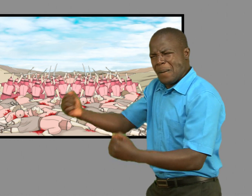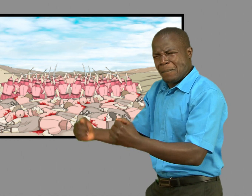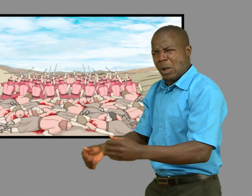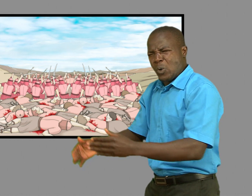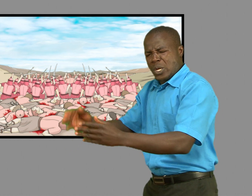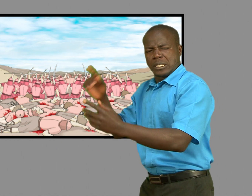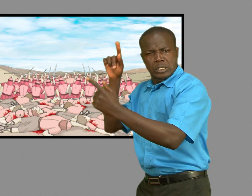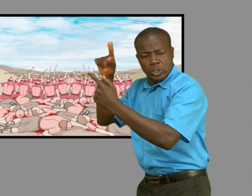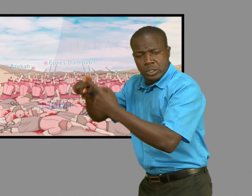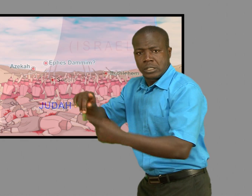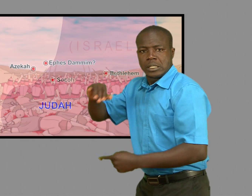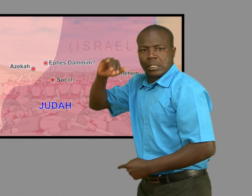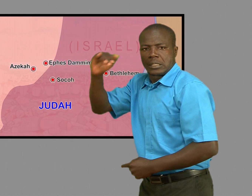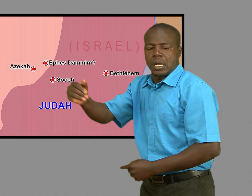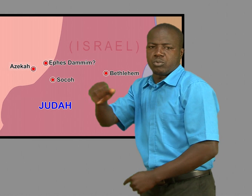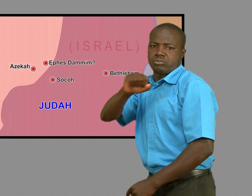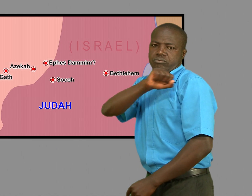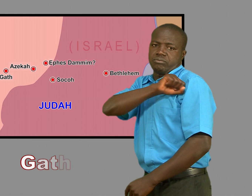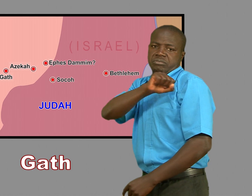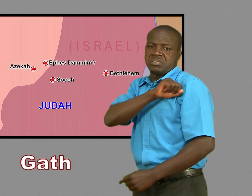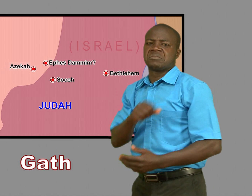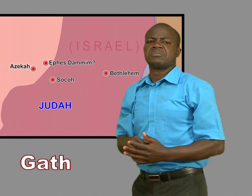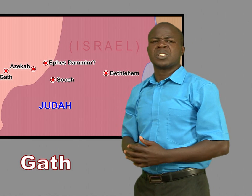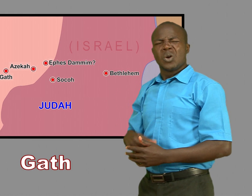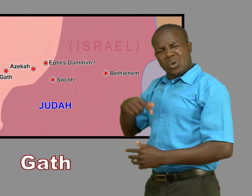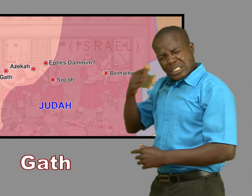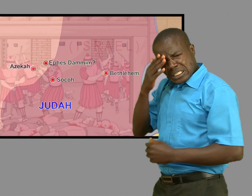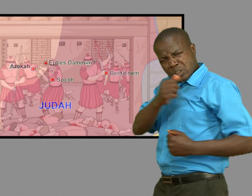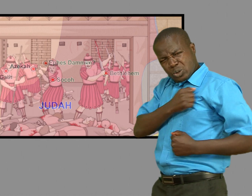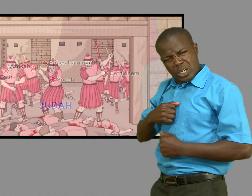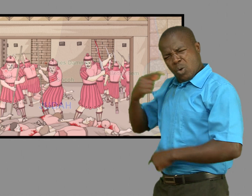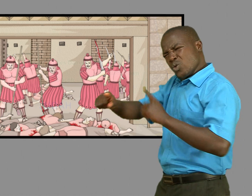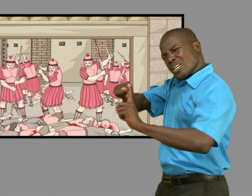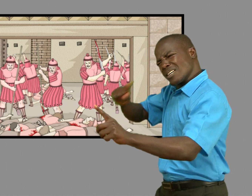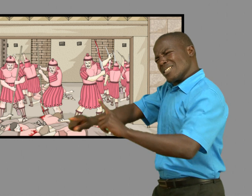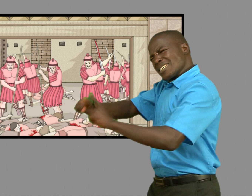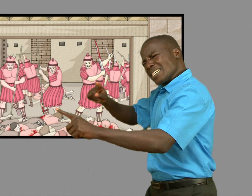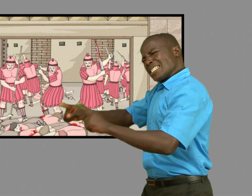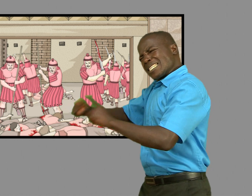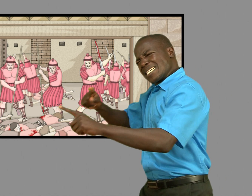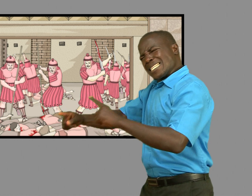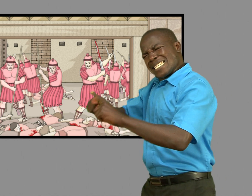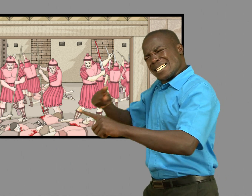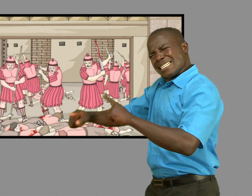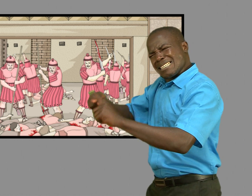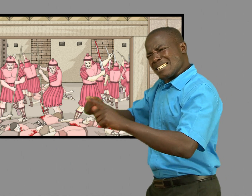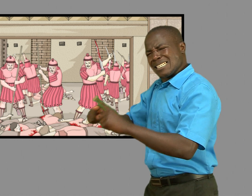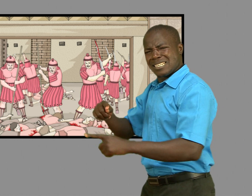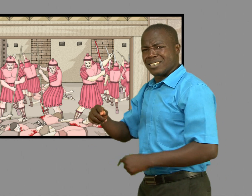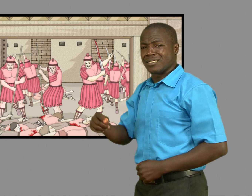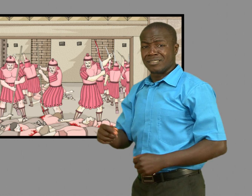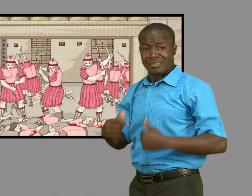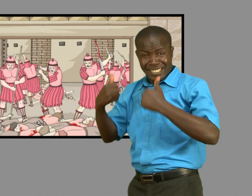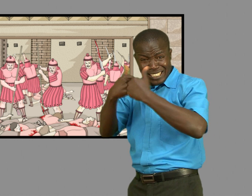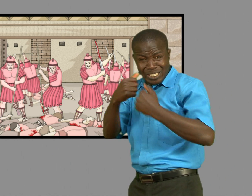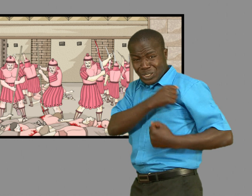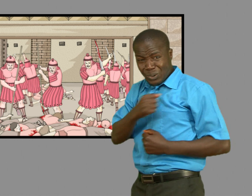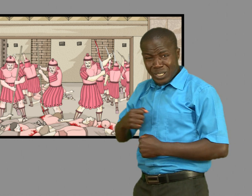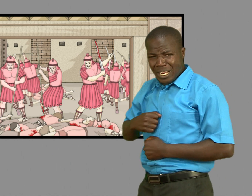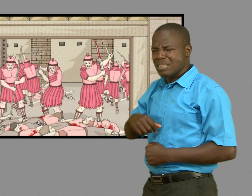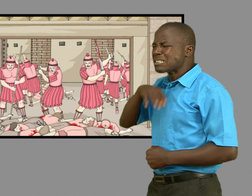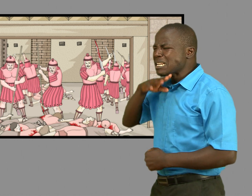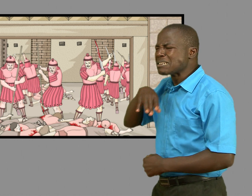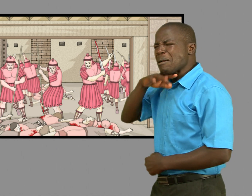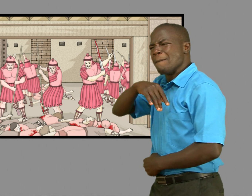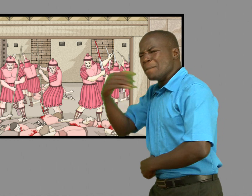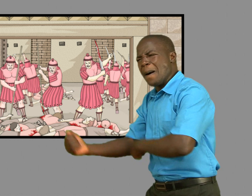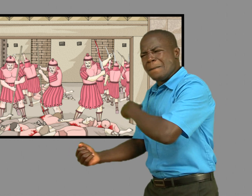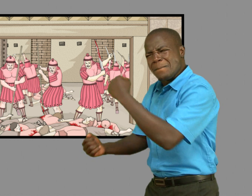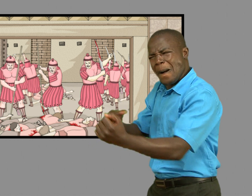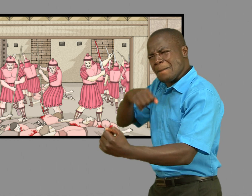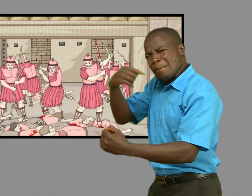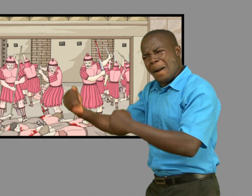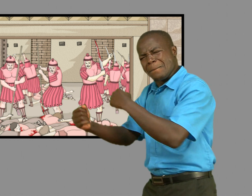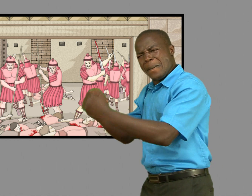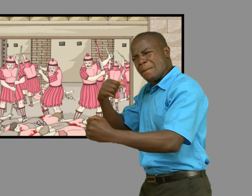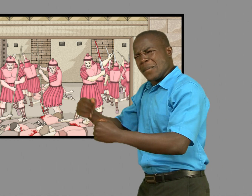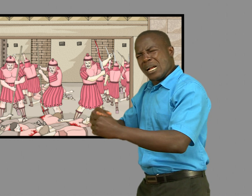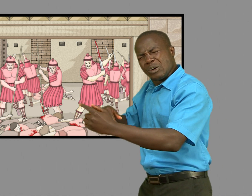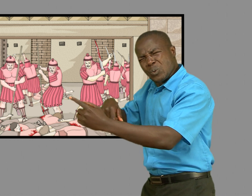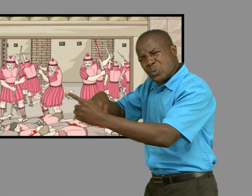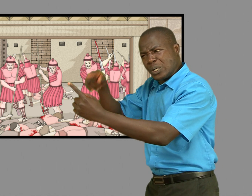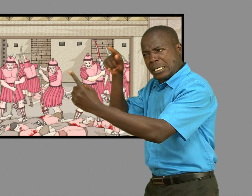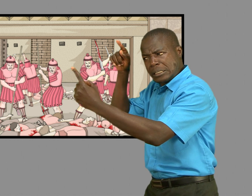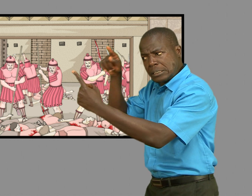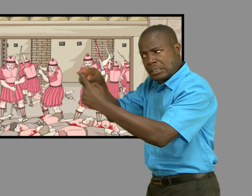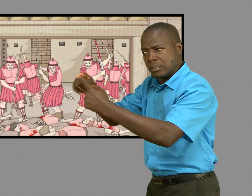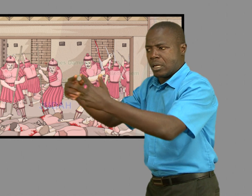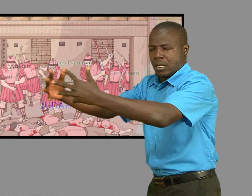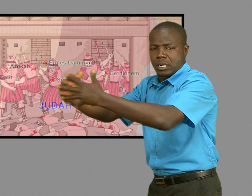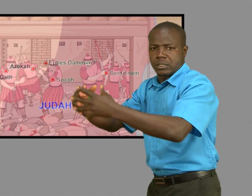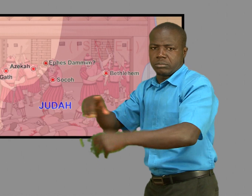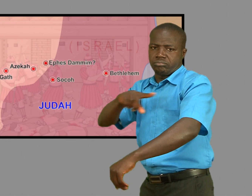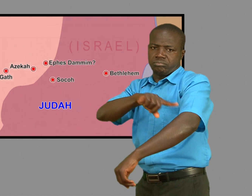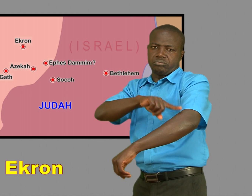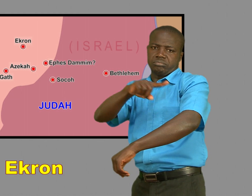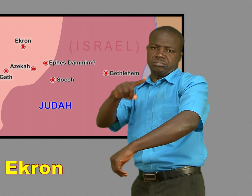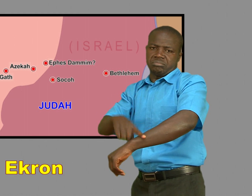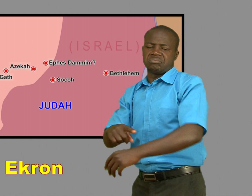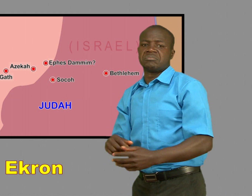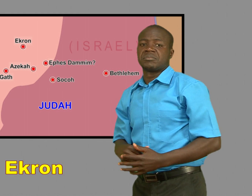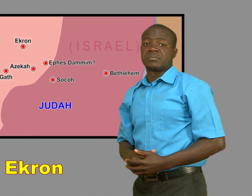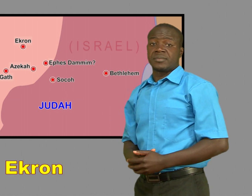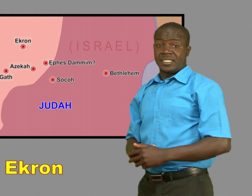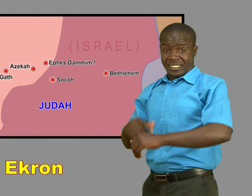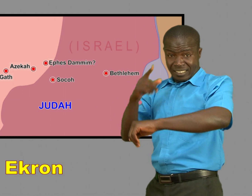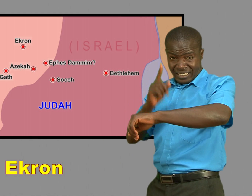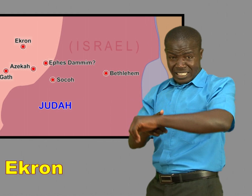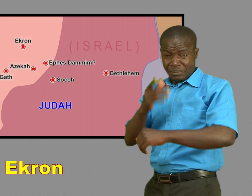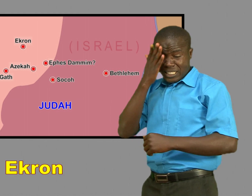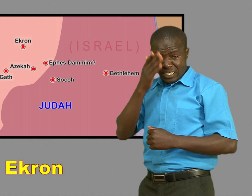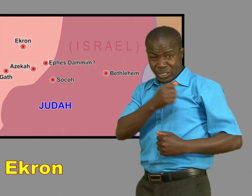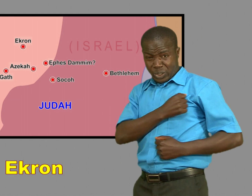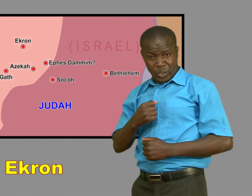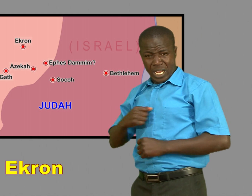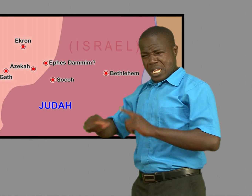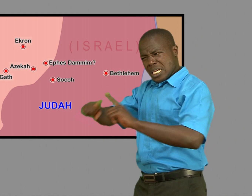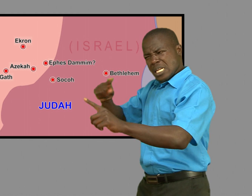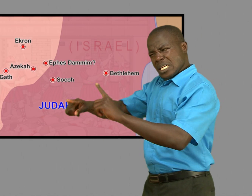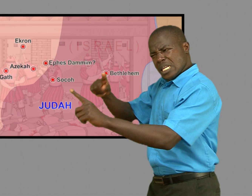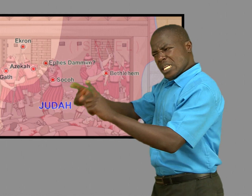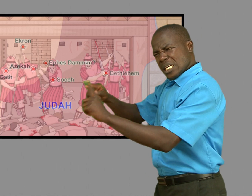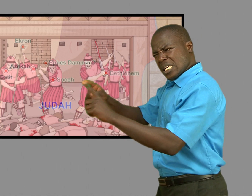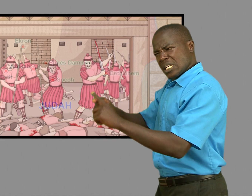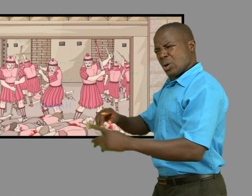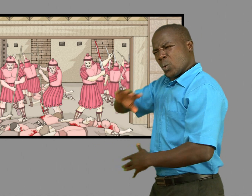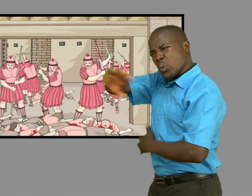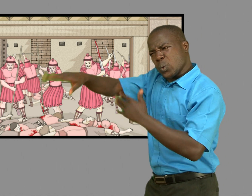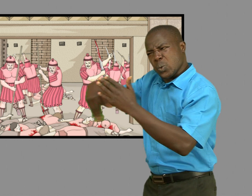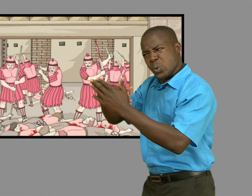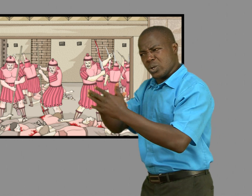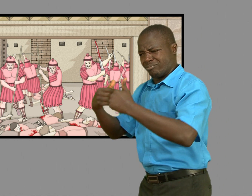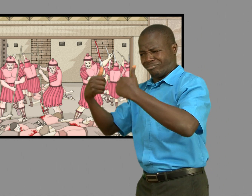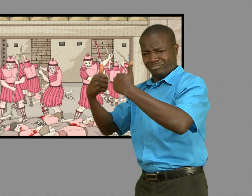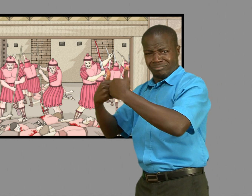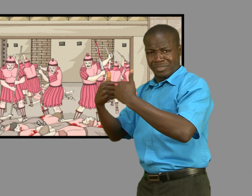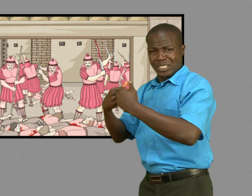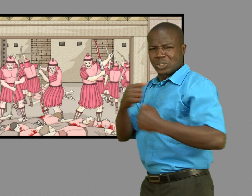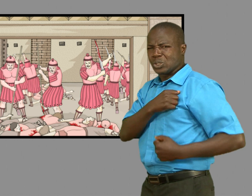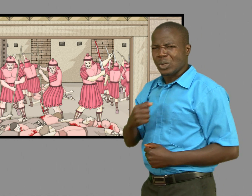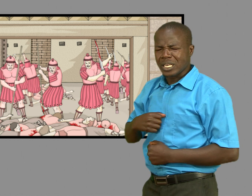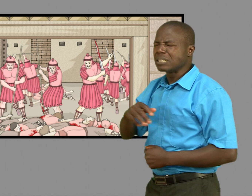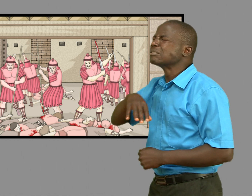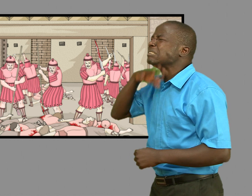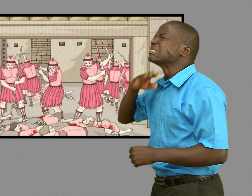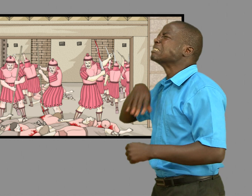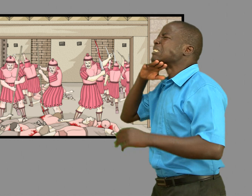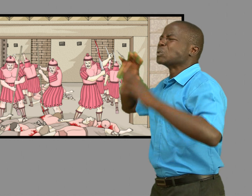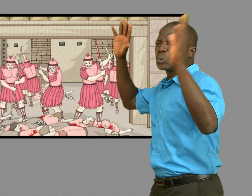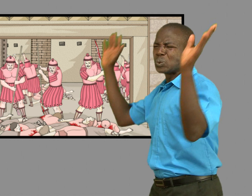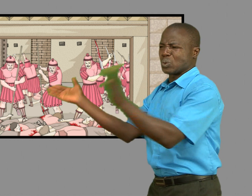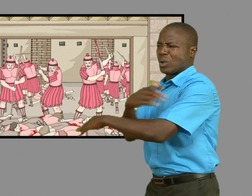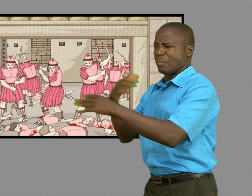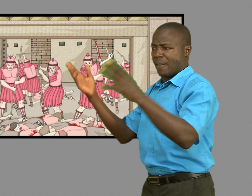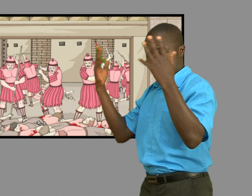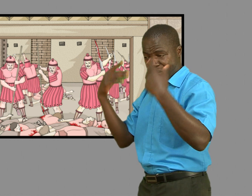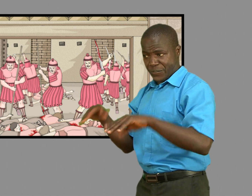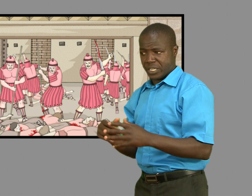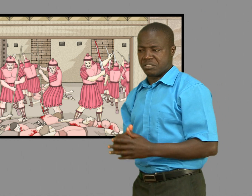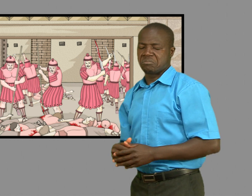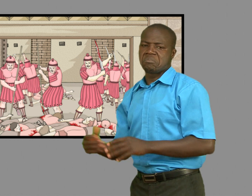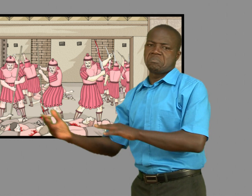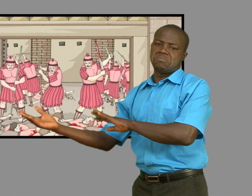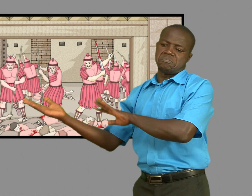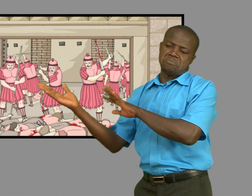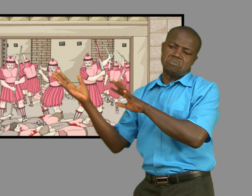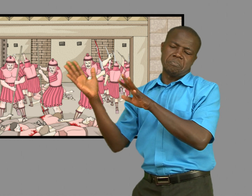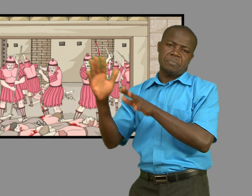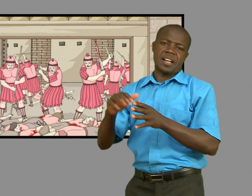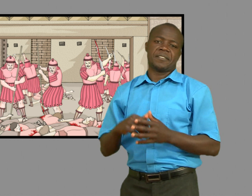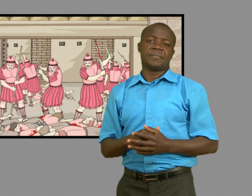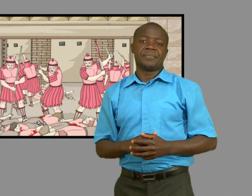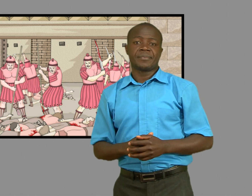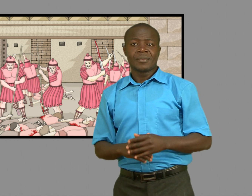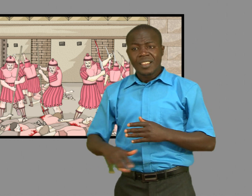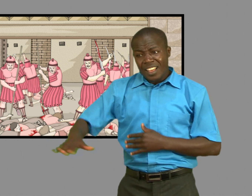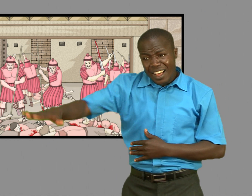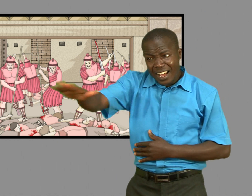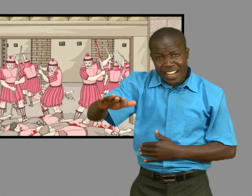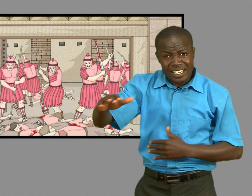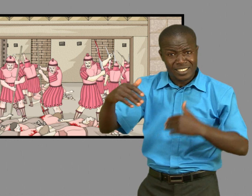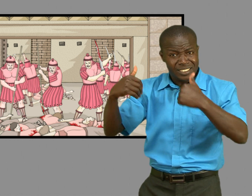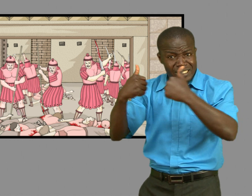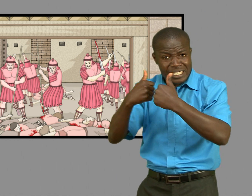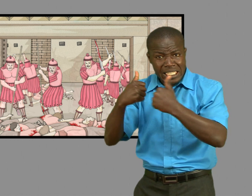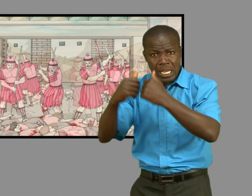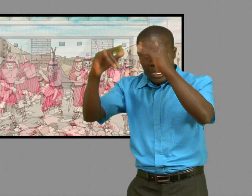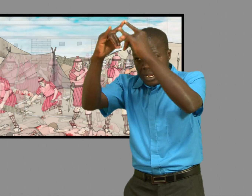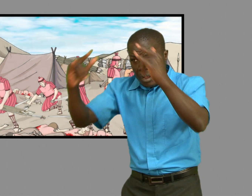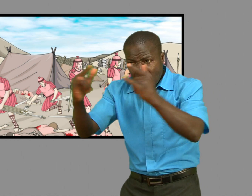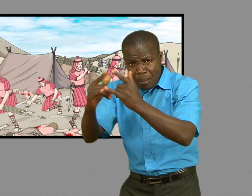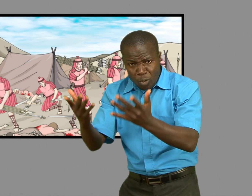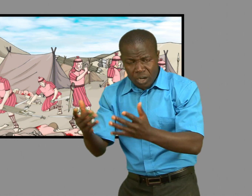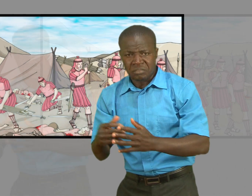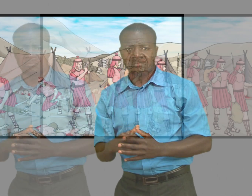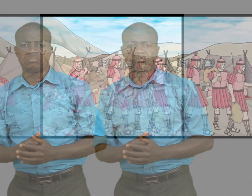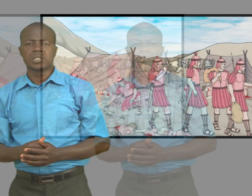And the bodies of the Philistines were strewn along the Shaaraim road to Gath and Ekron.